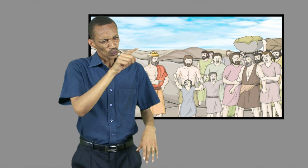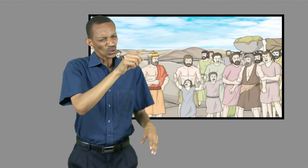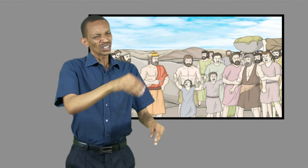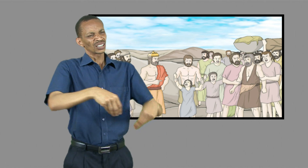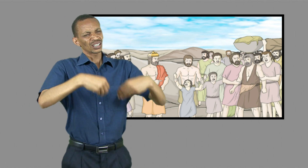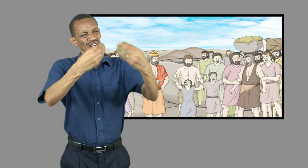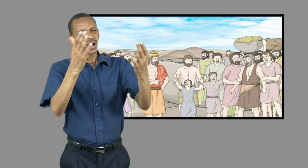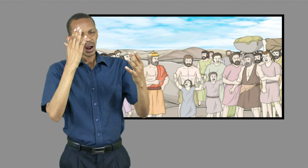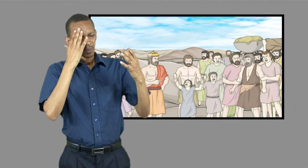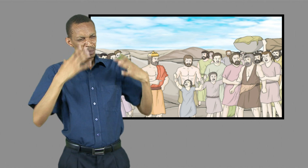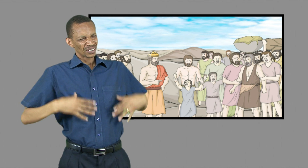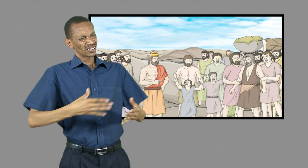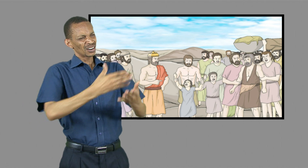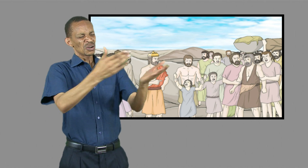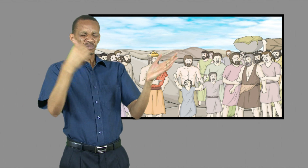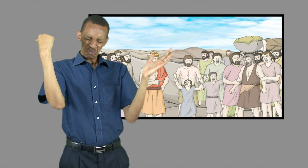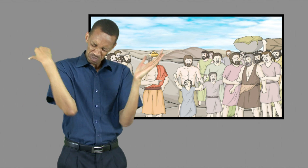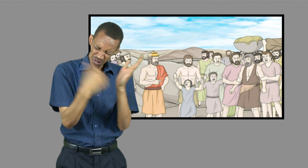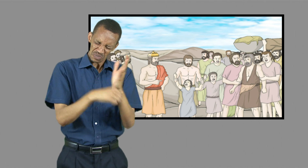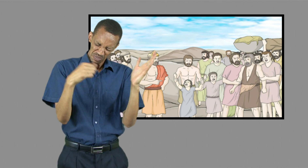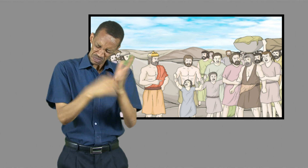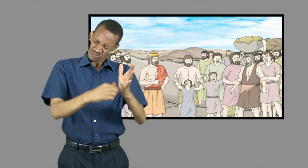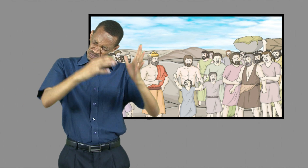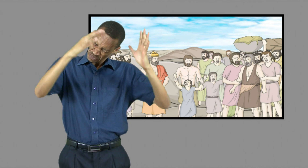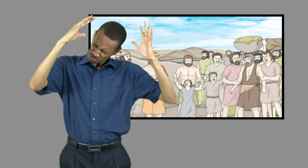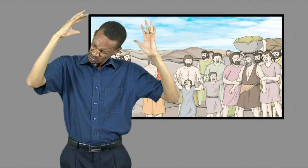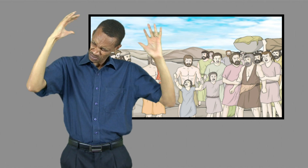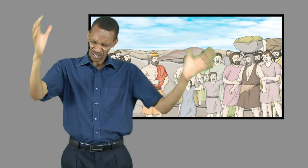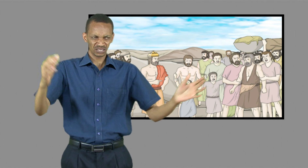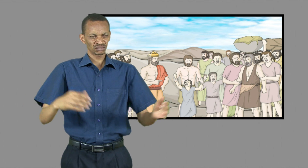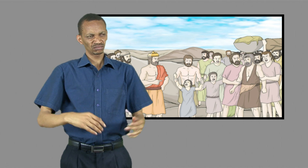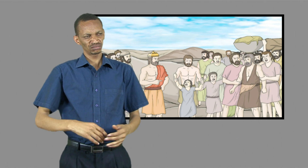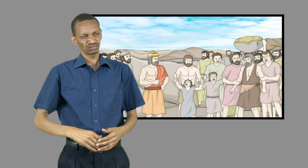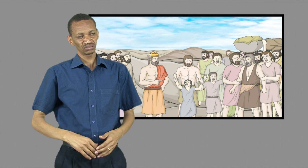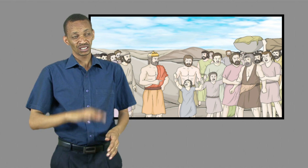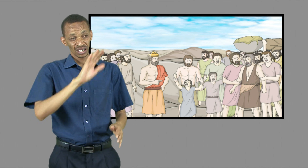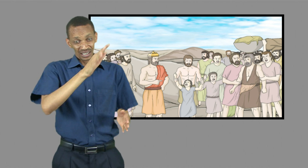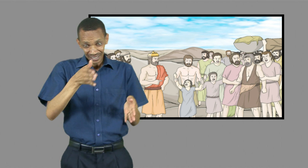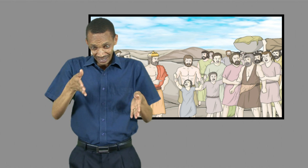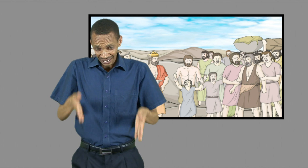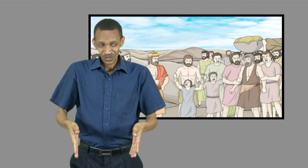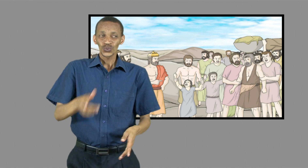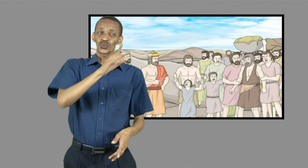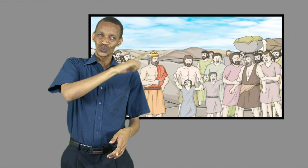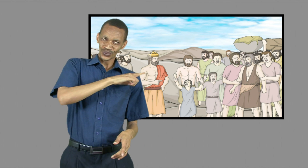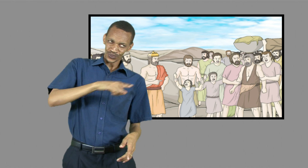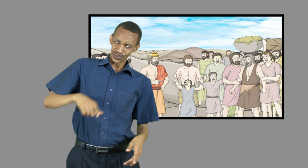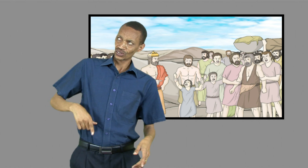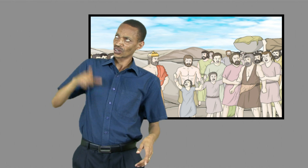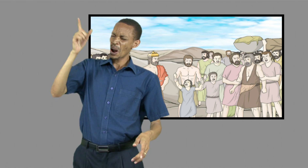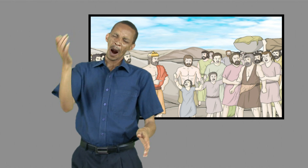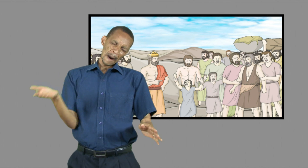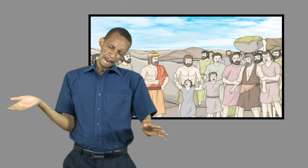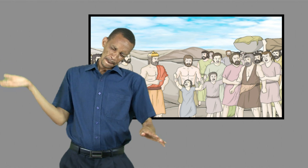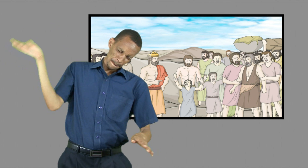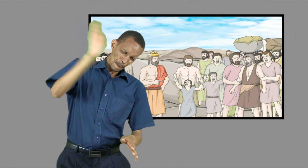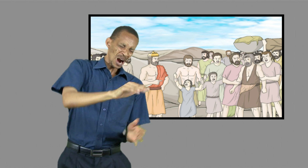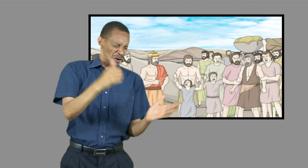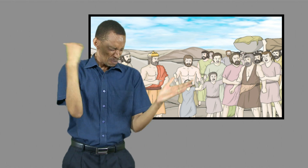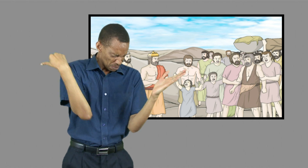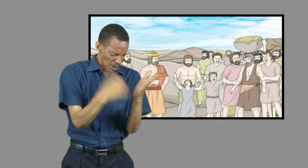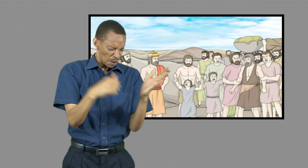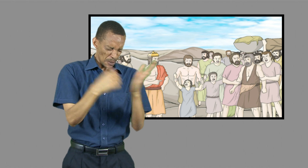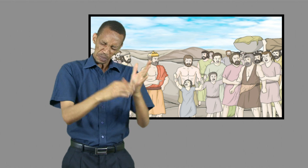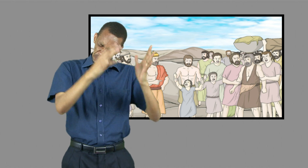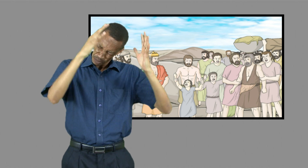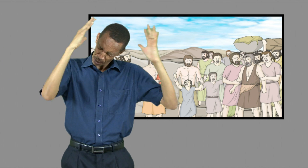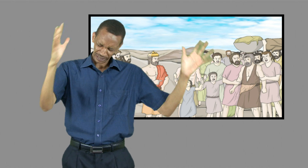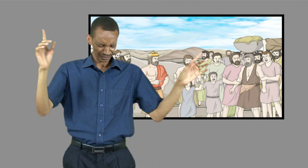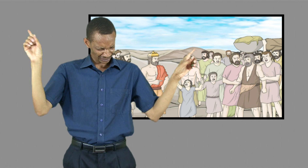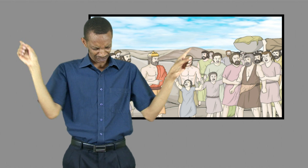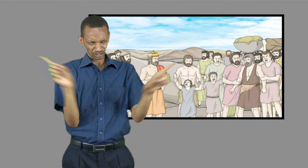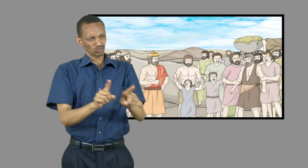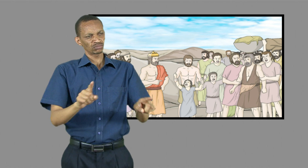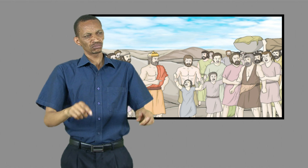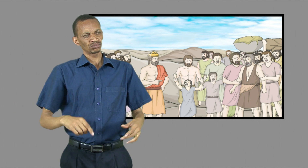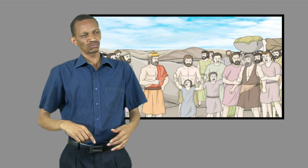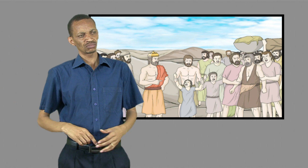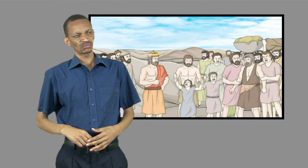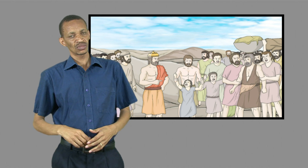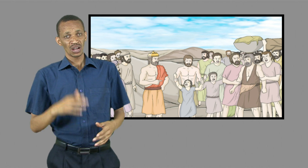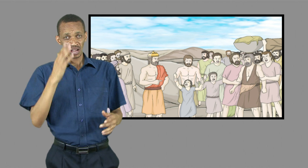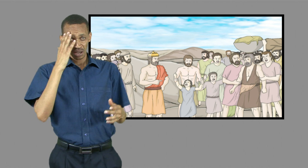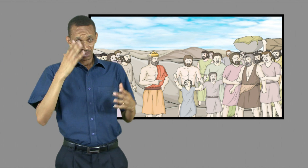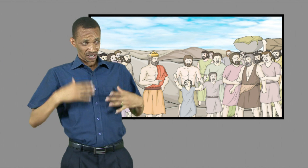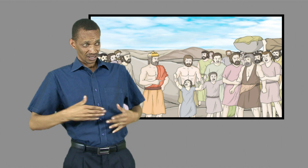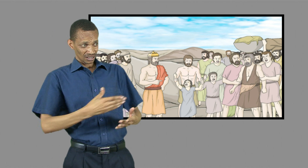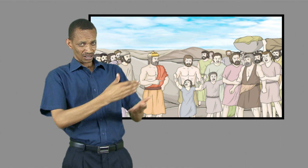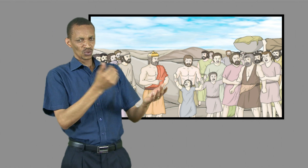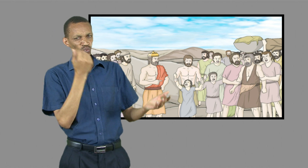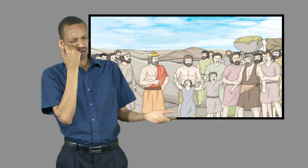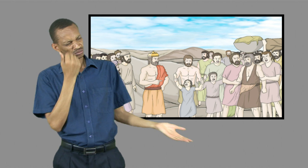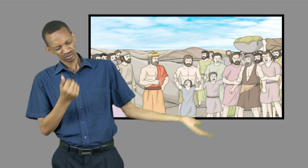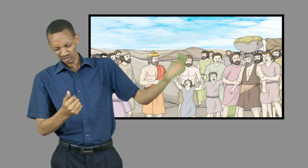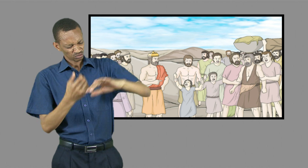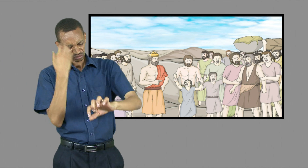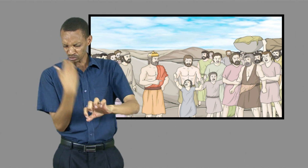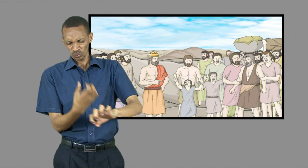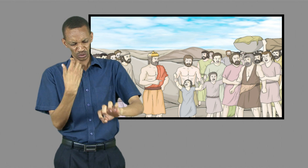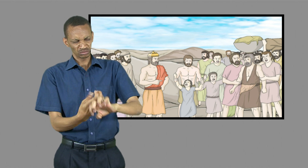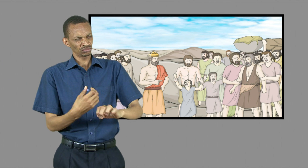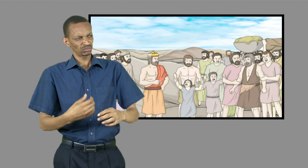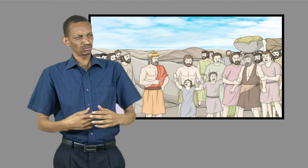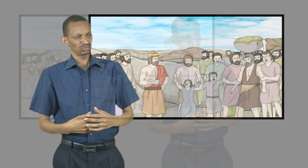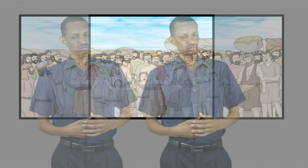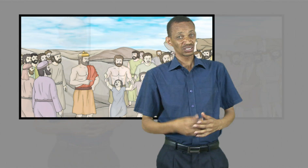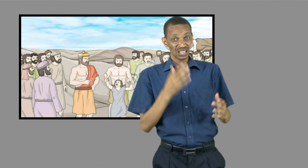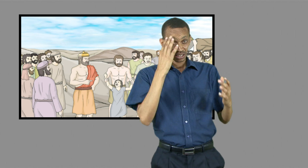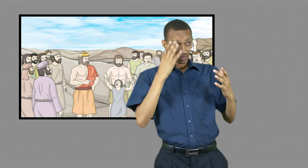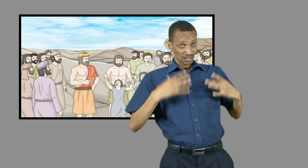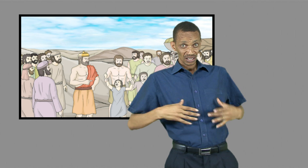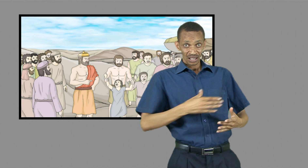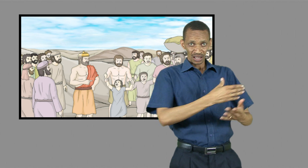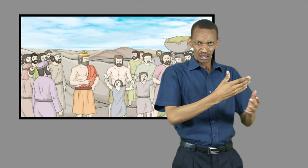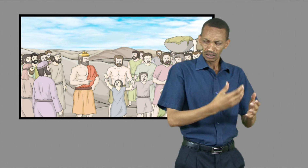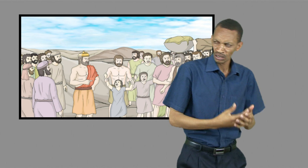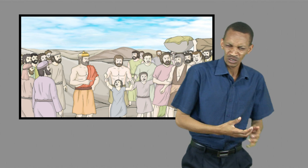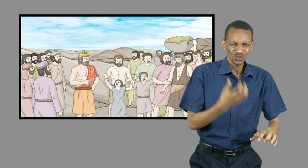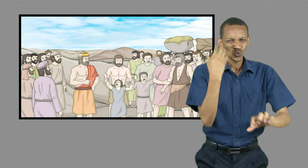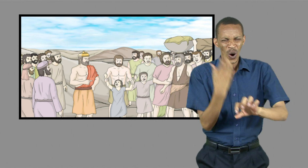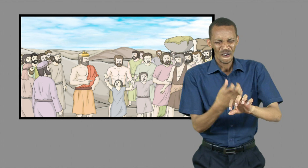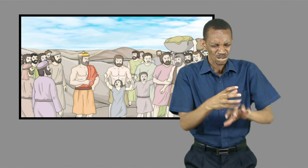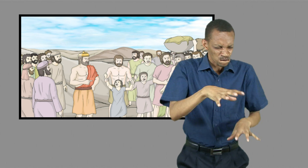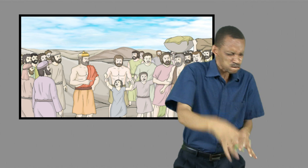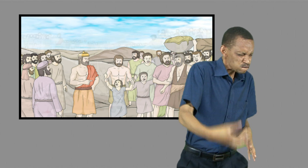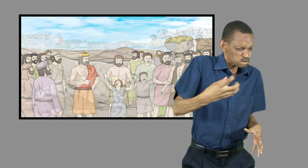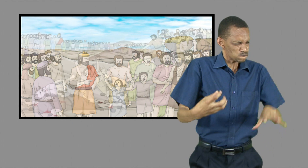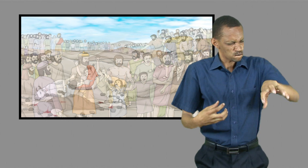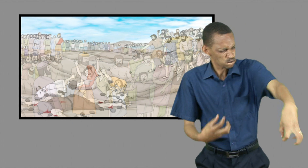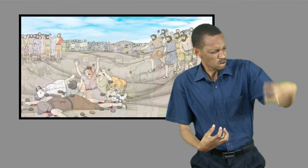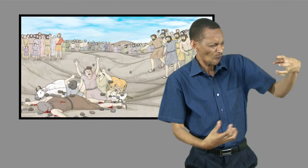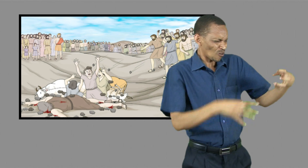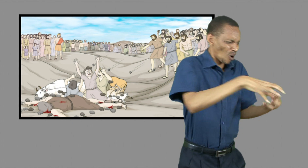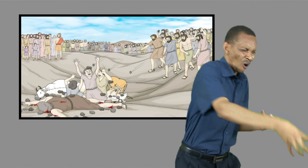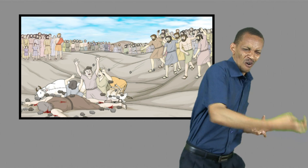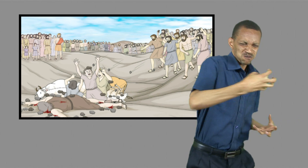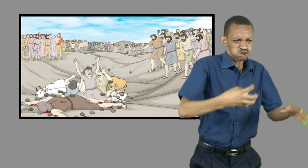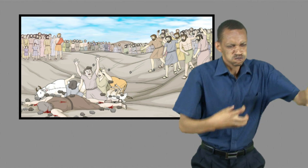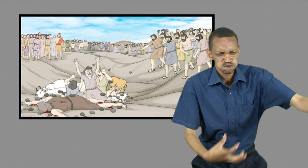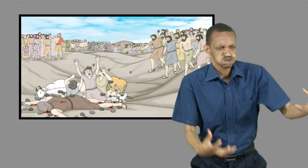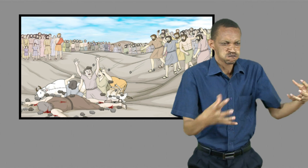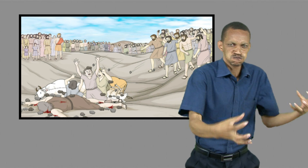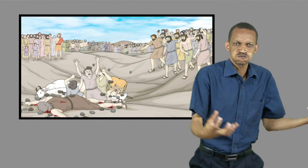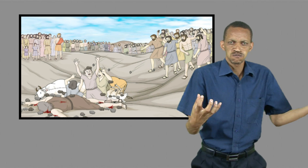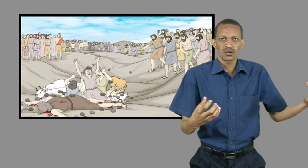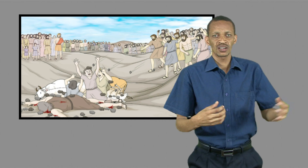“Why have you brought this trouble upon us?” said Joshua. “Today the LORD will bring trouble upon you!”